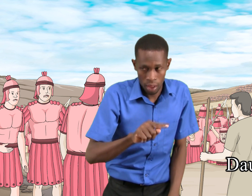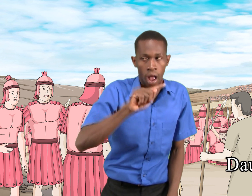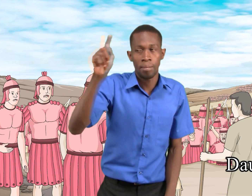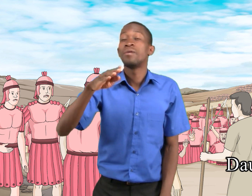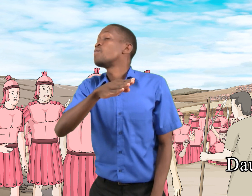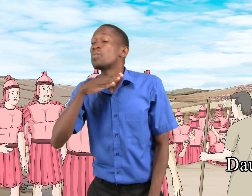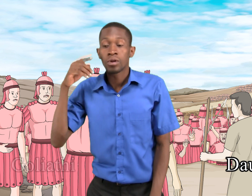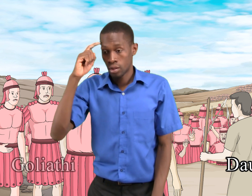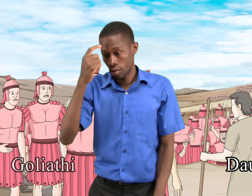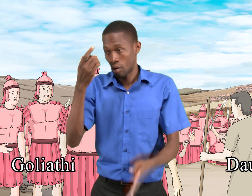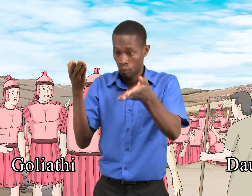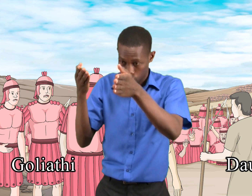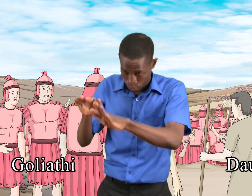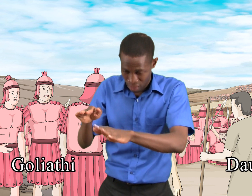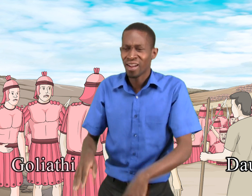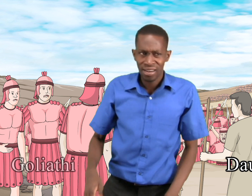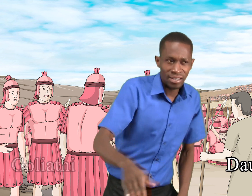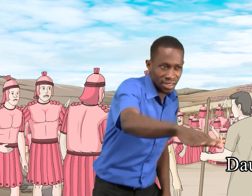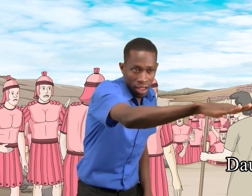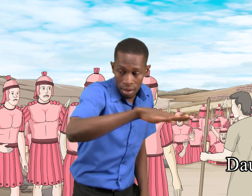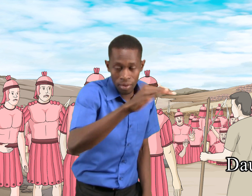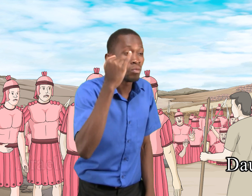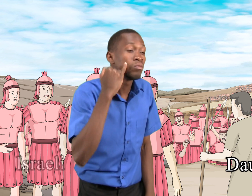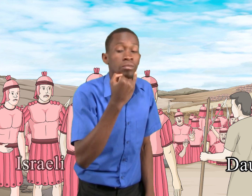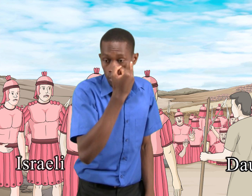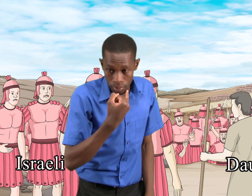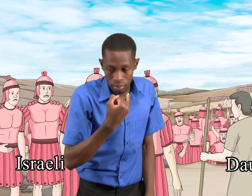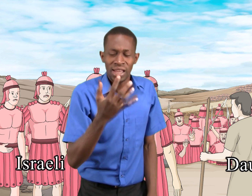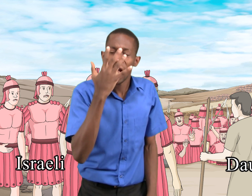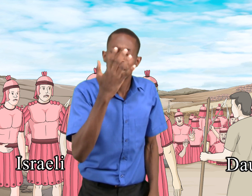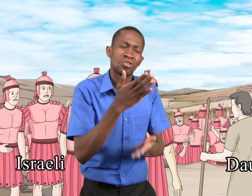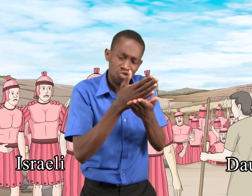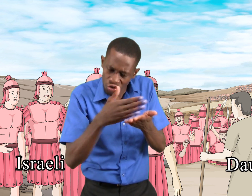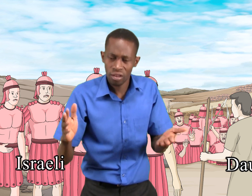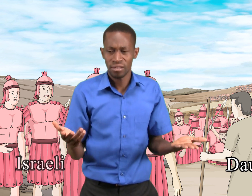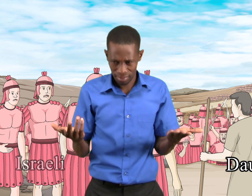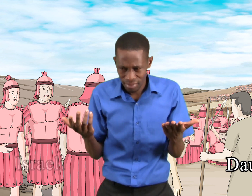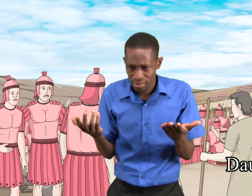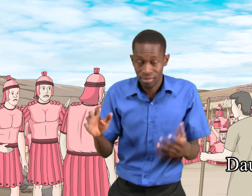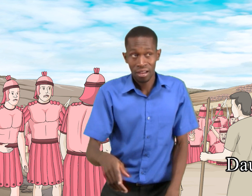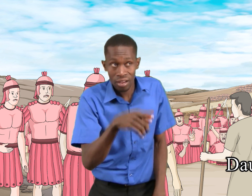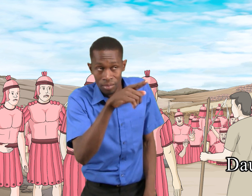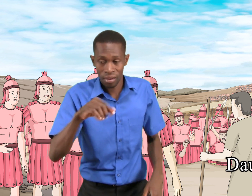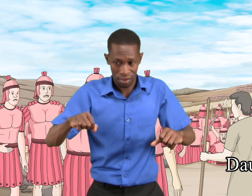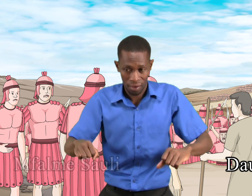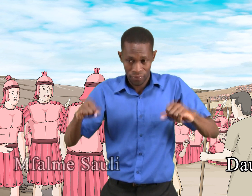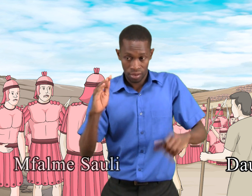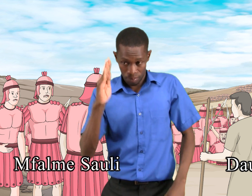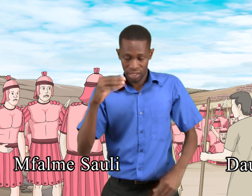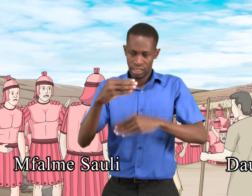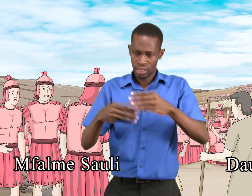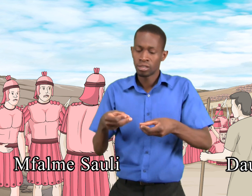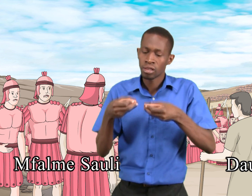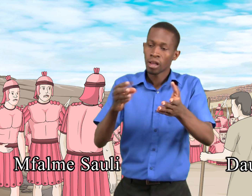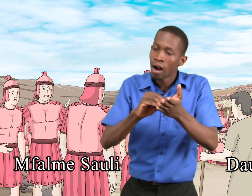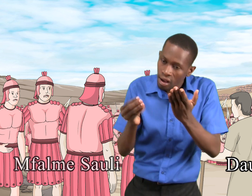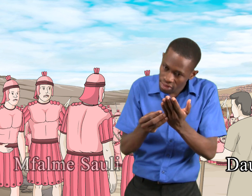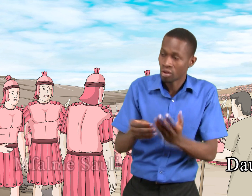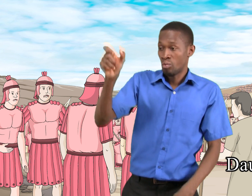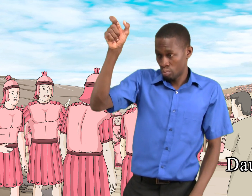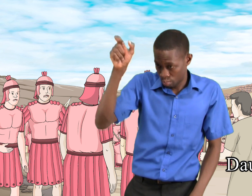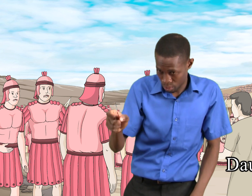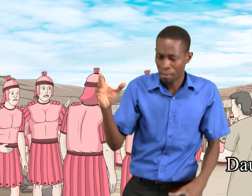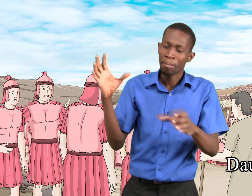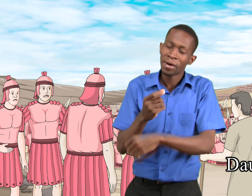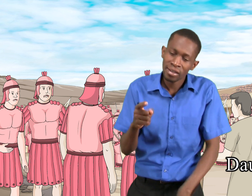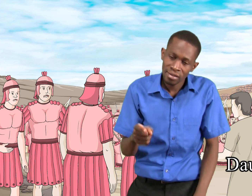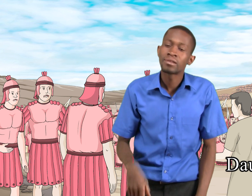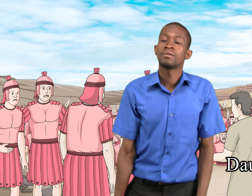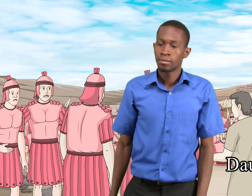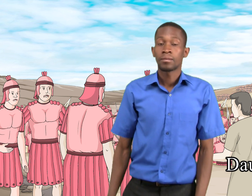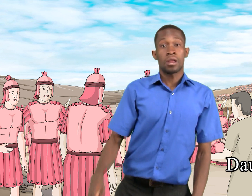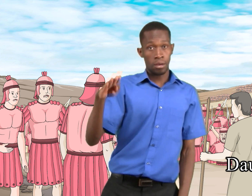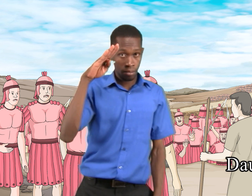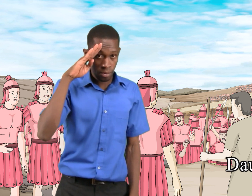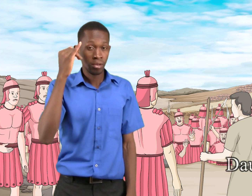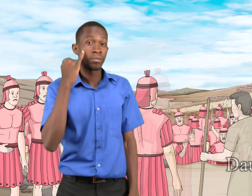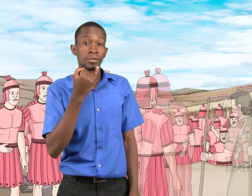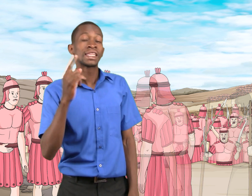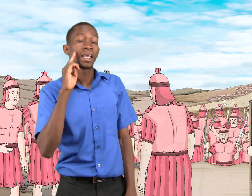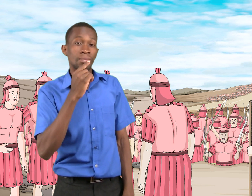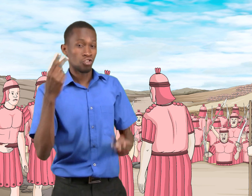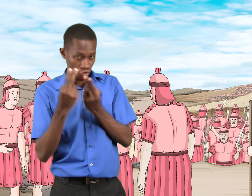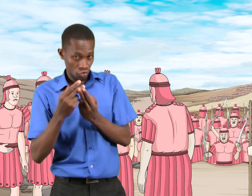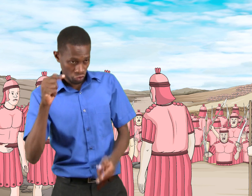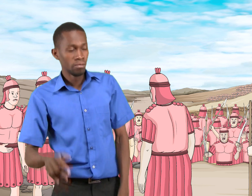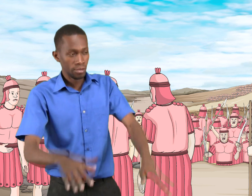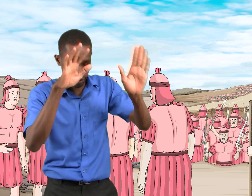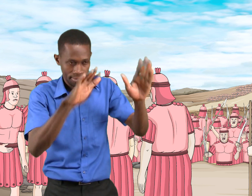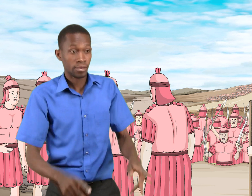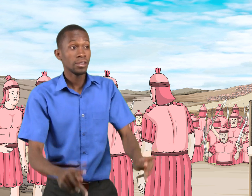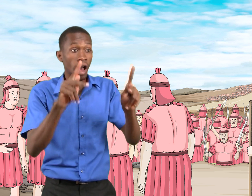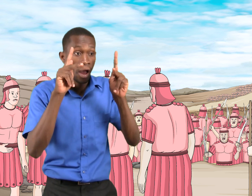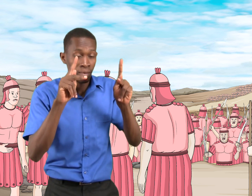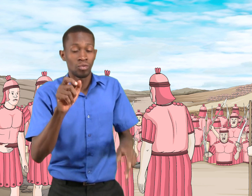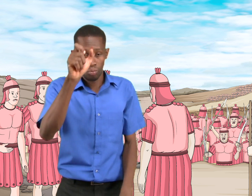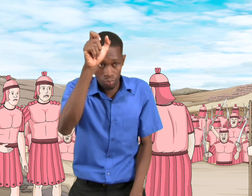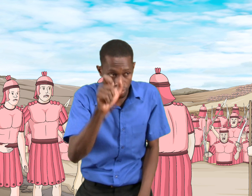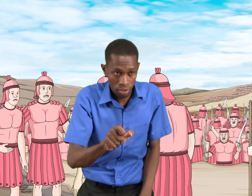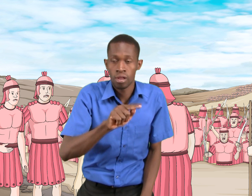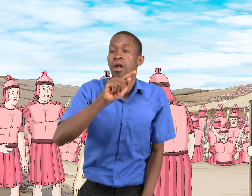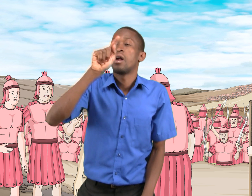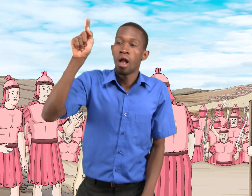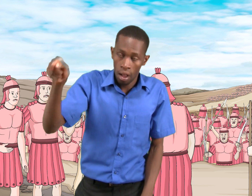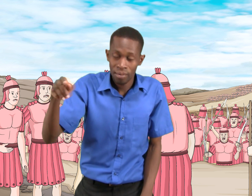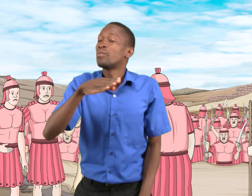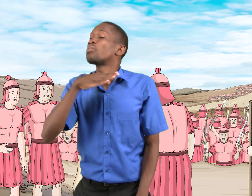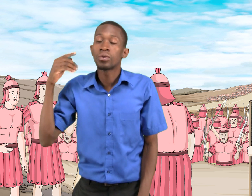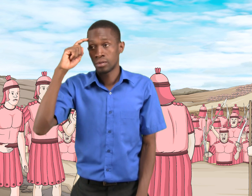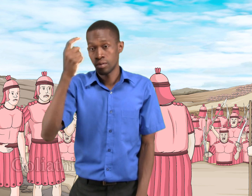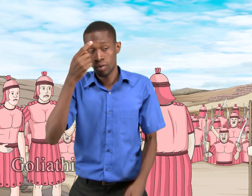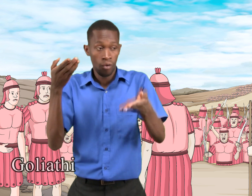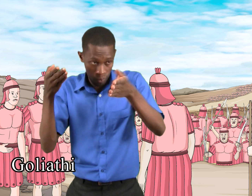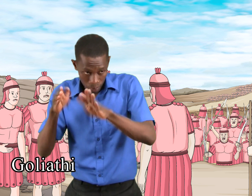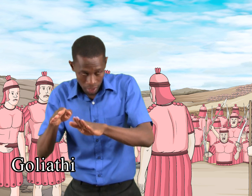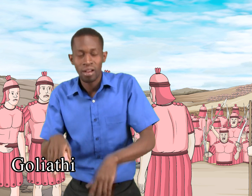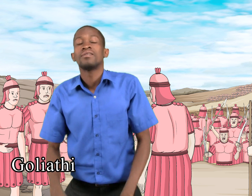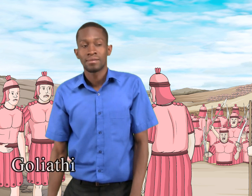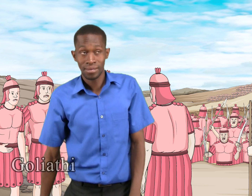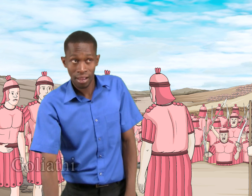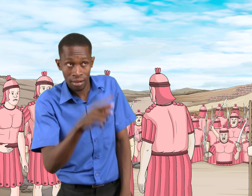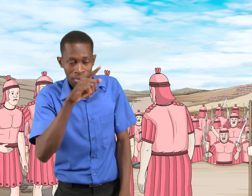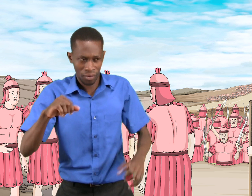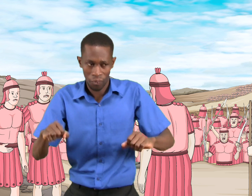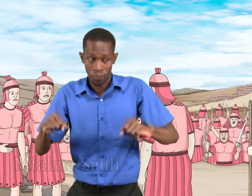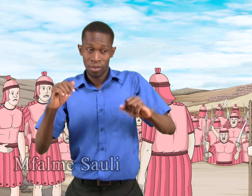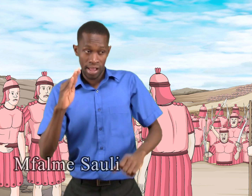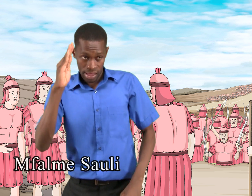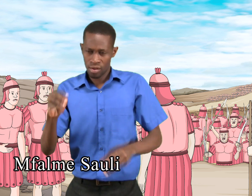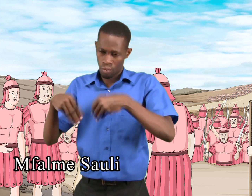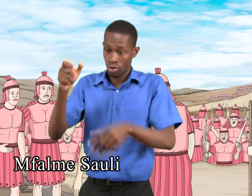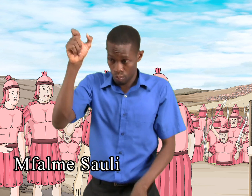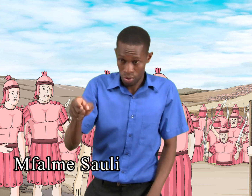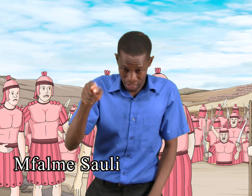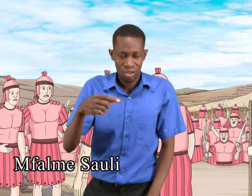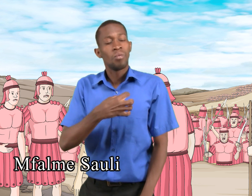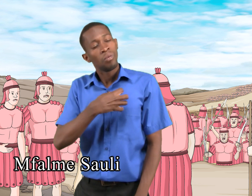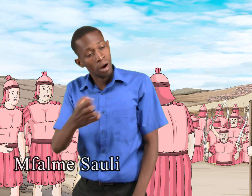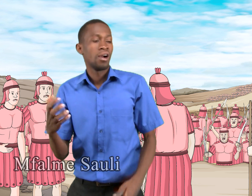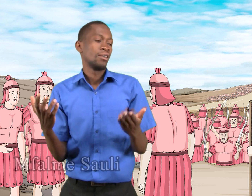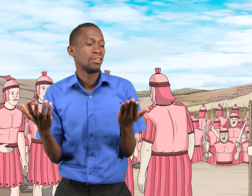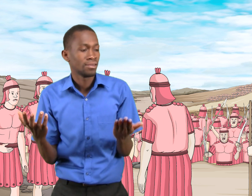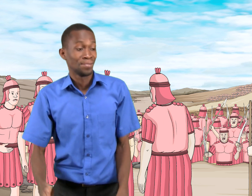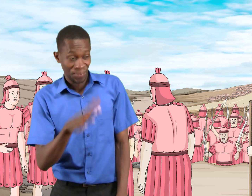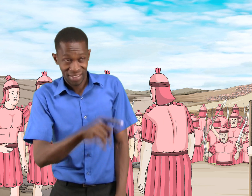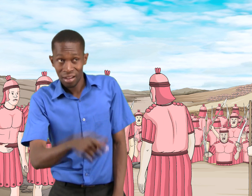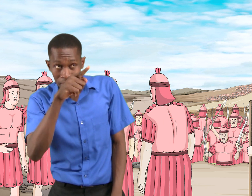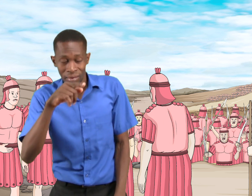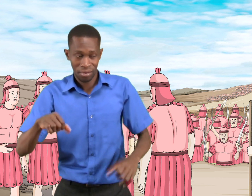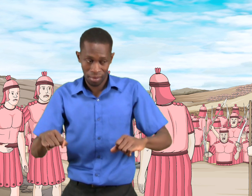Just who is this uncircumcised Philistine, that he should defy the armies of the living God?”